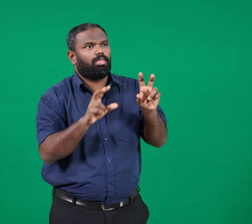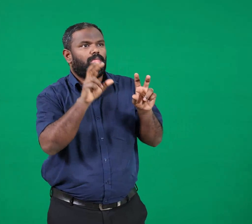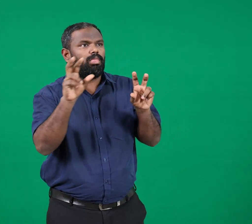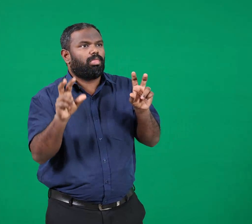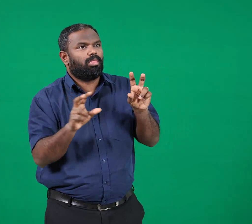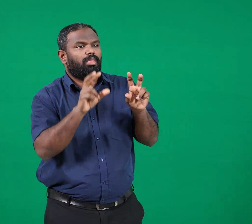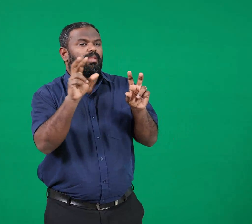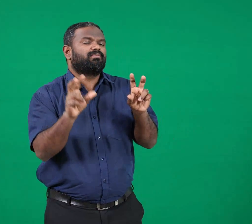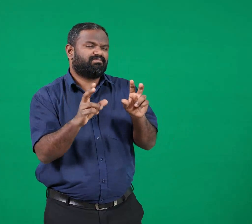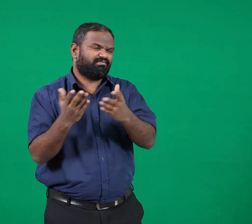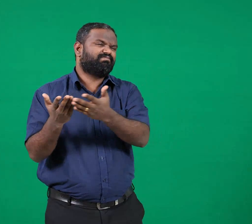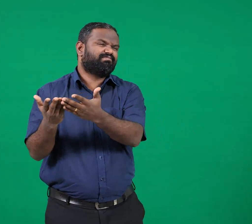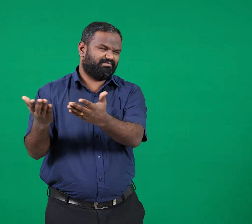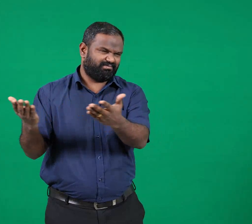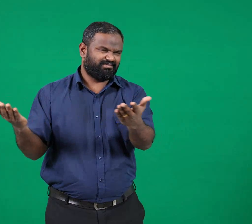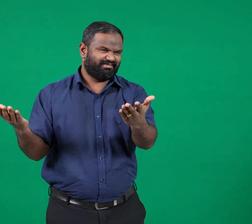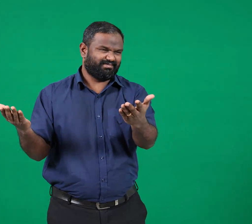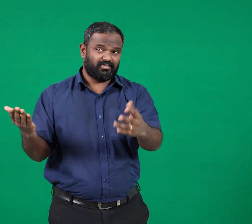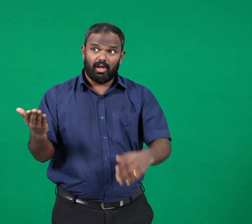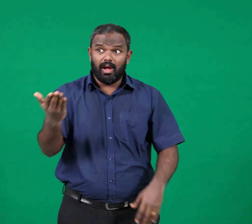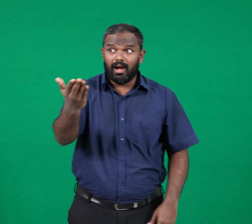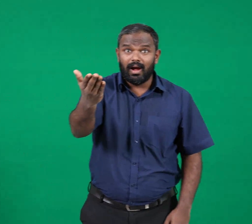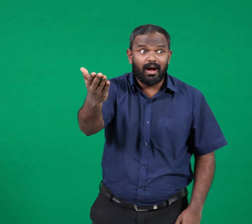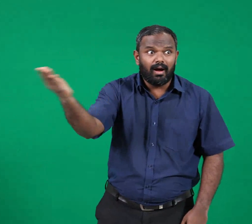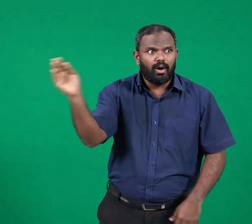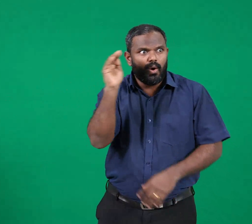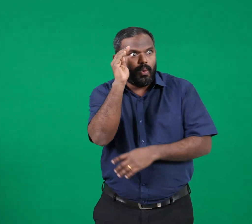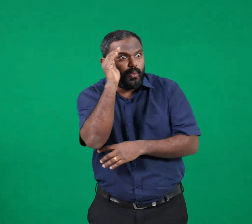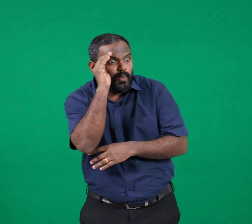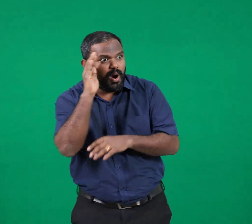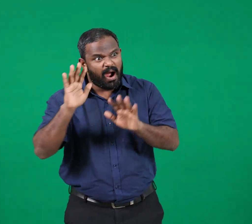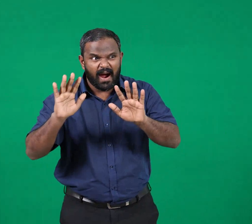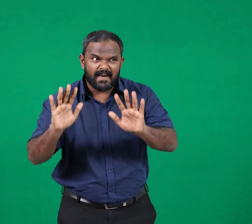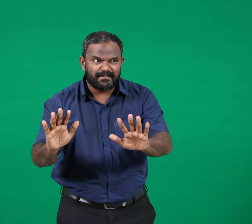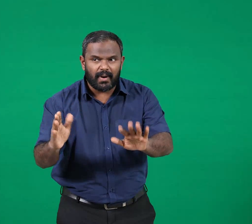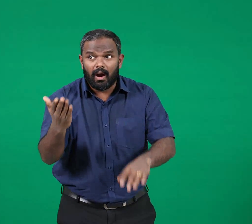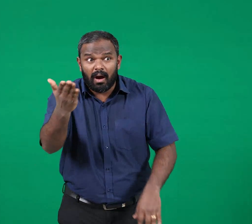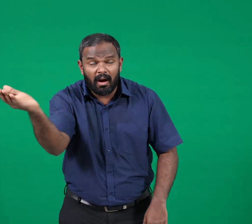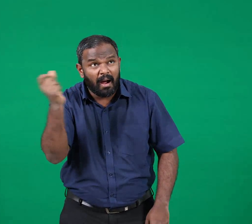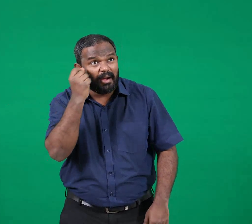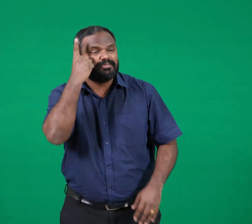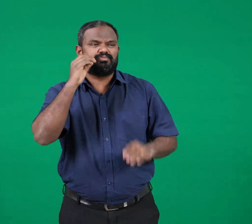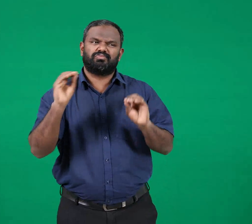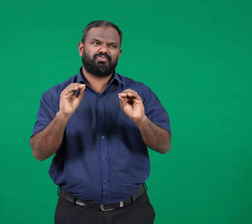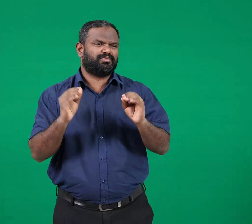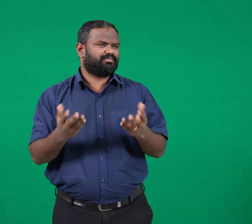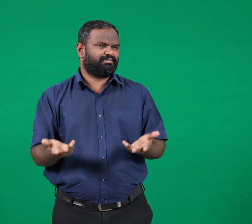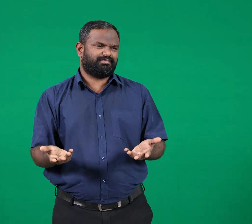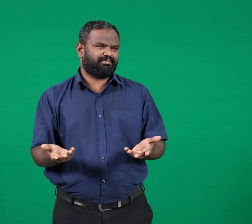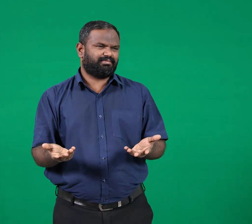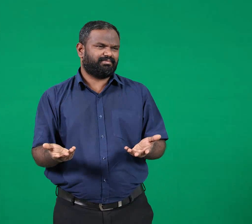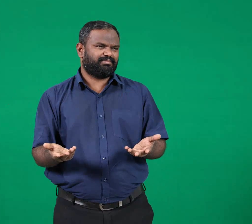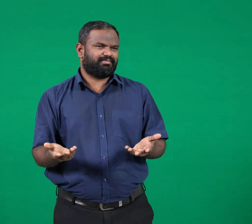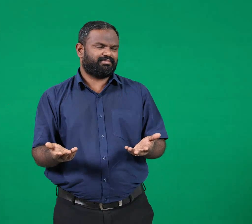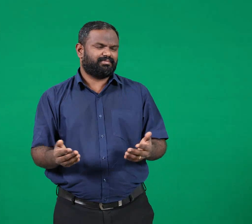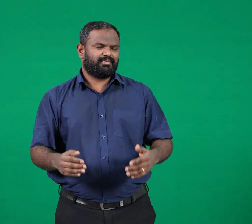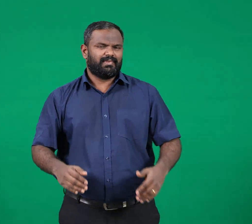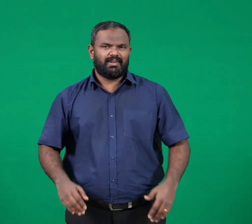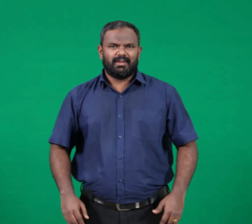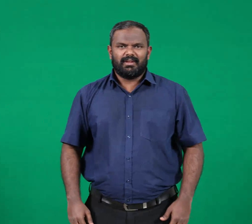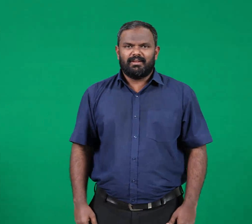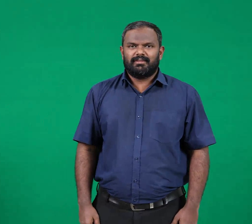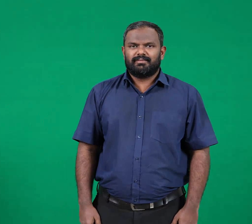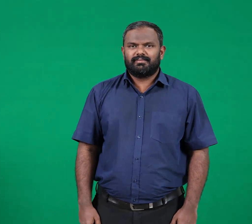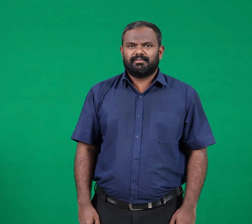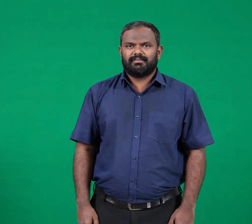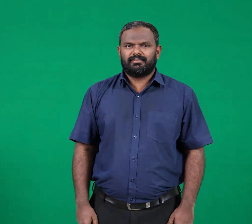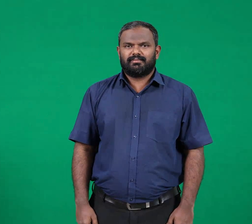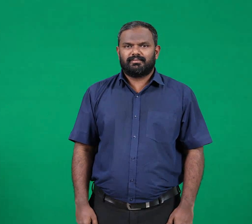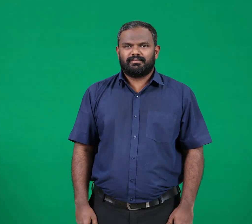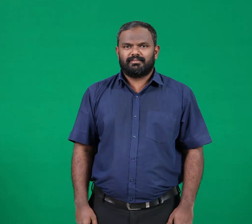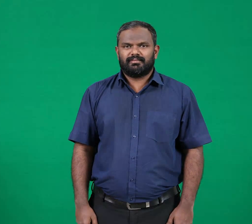though hearing, they may not understand.'